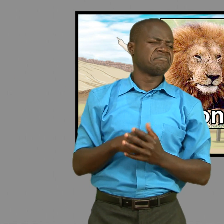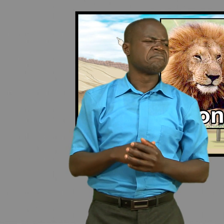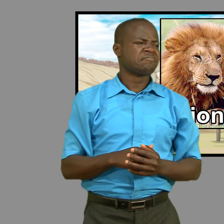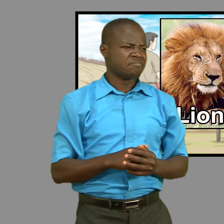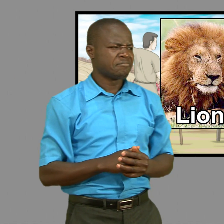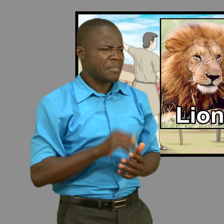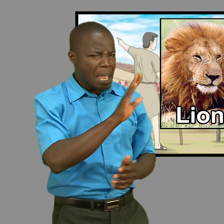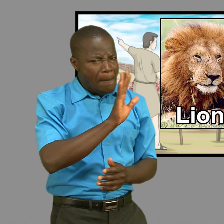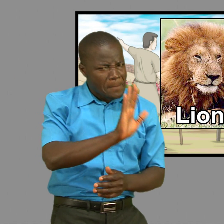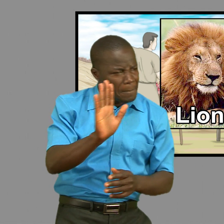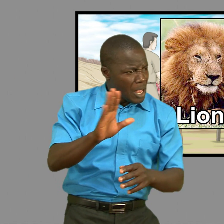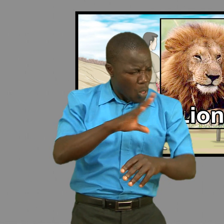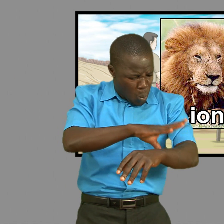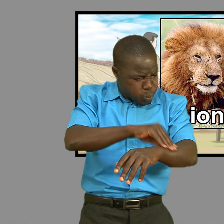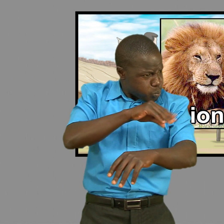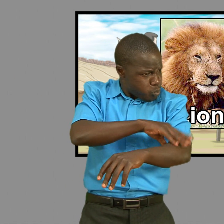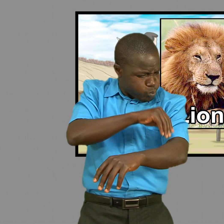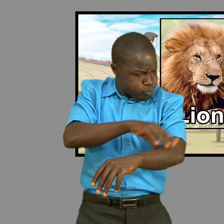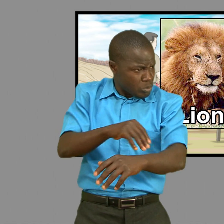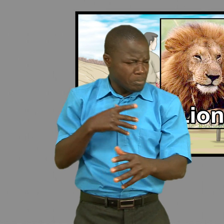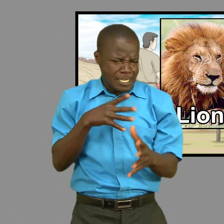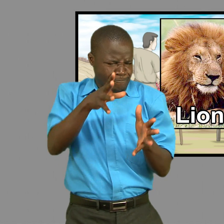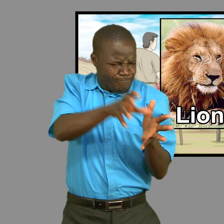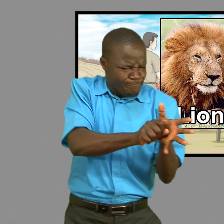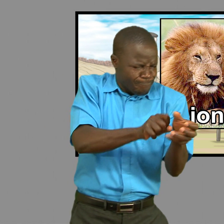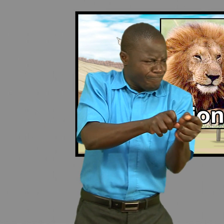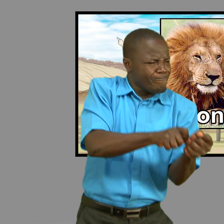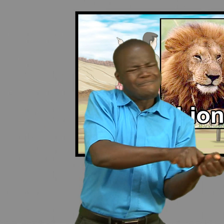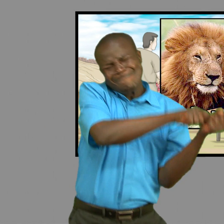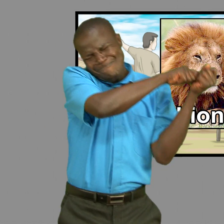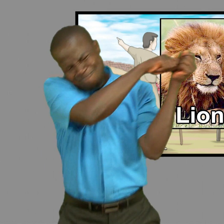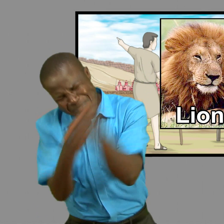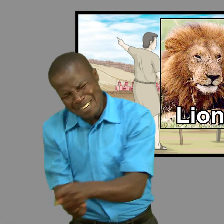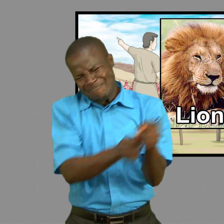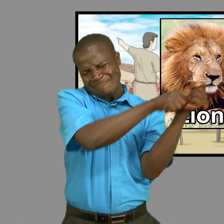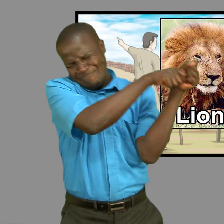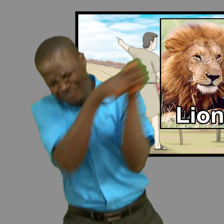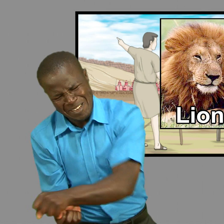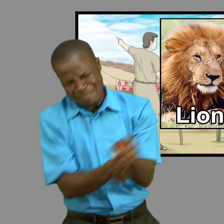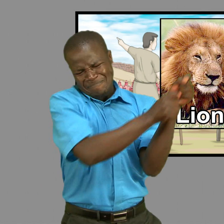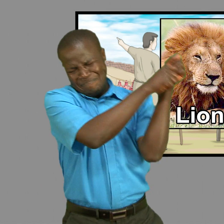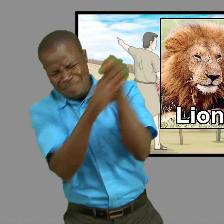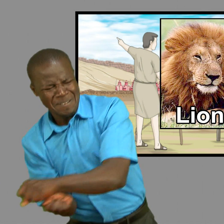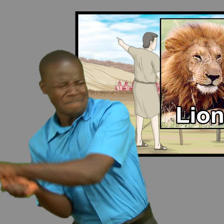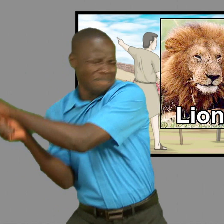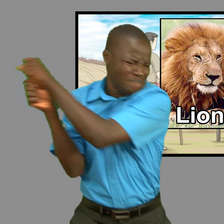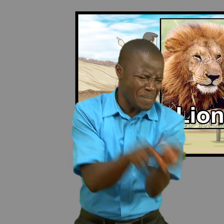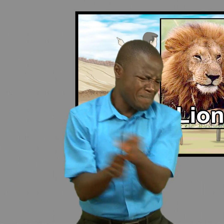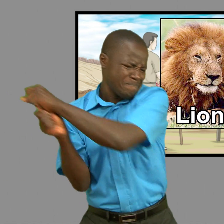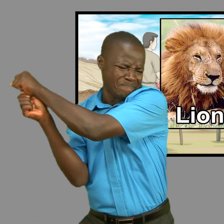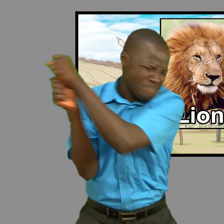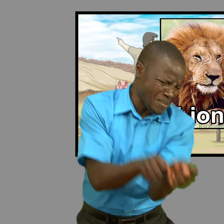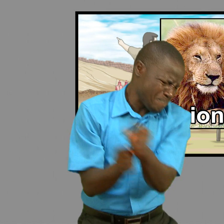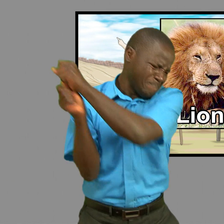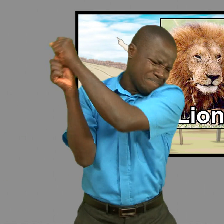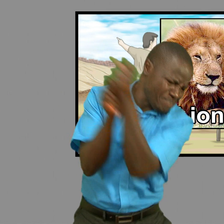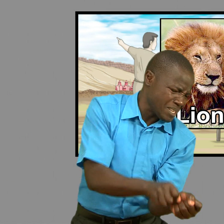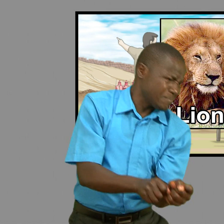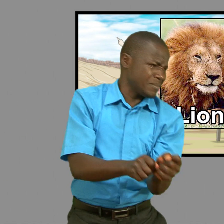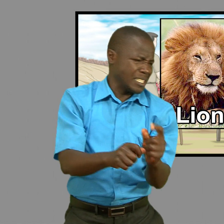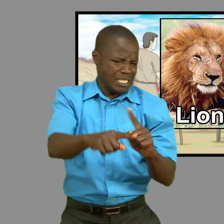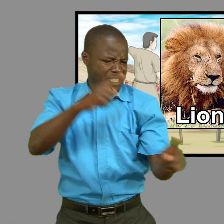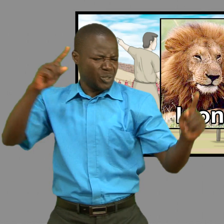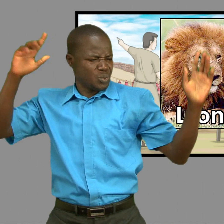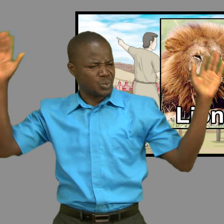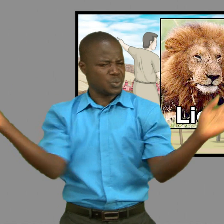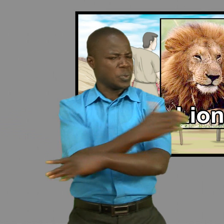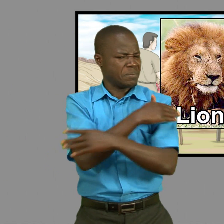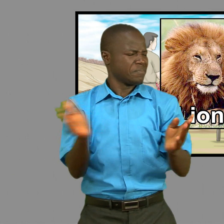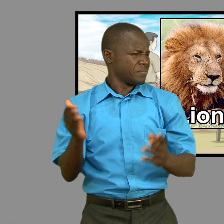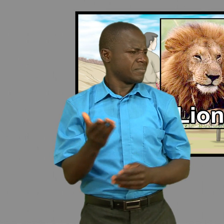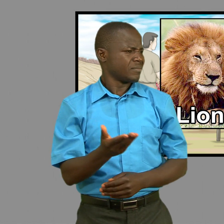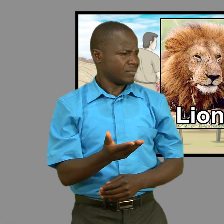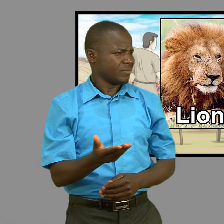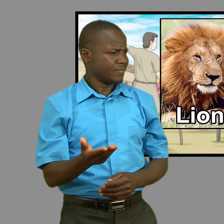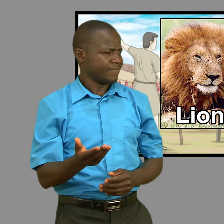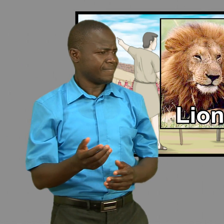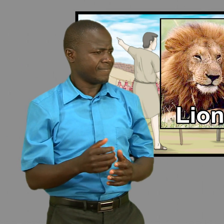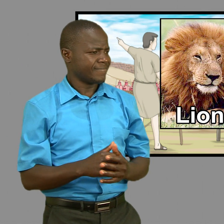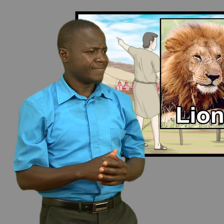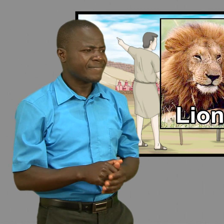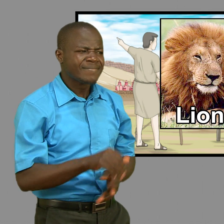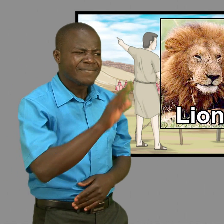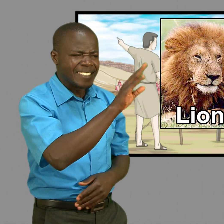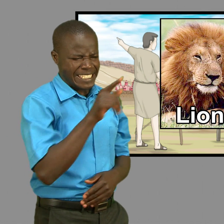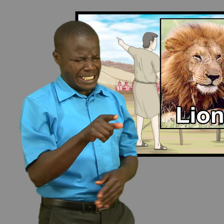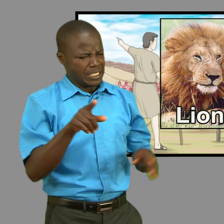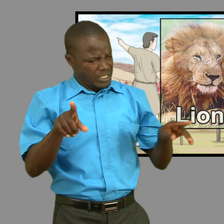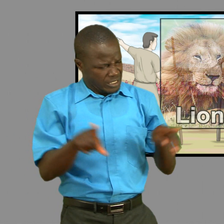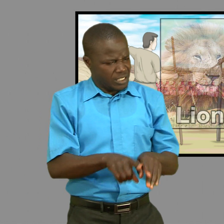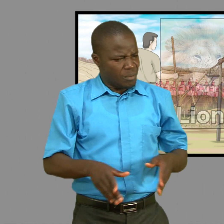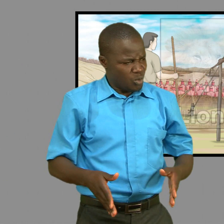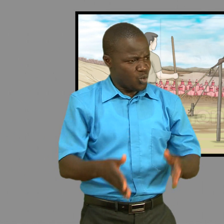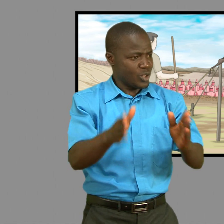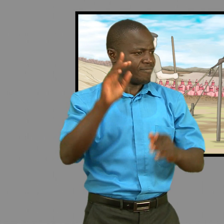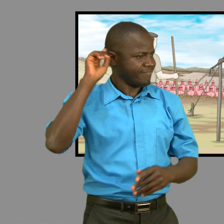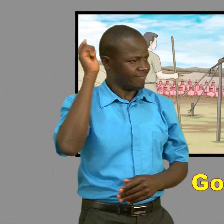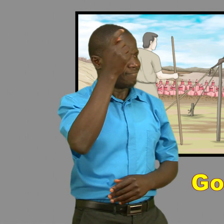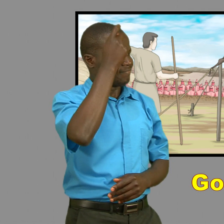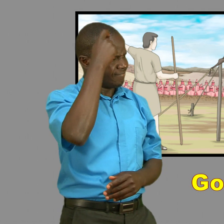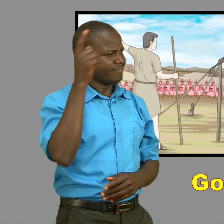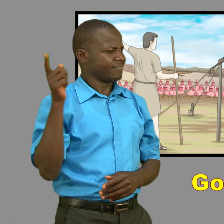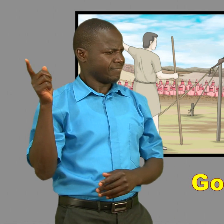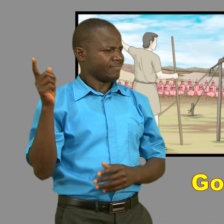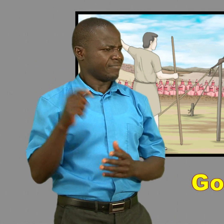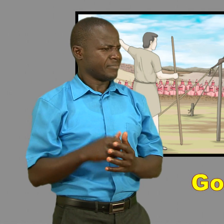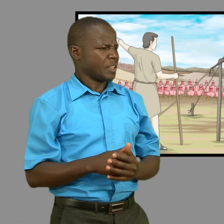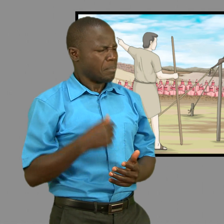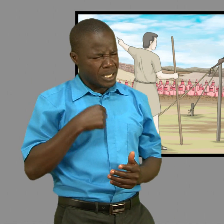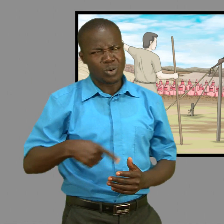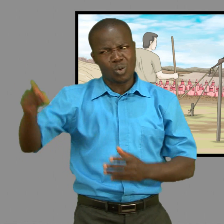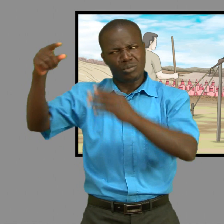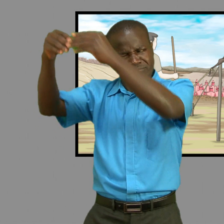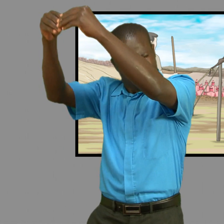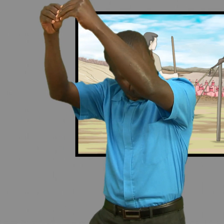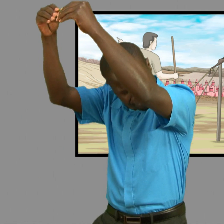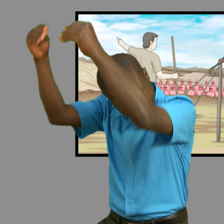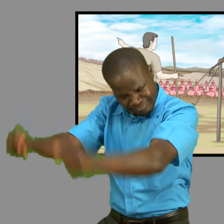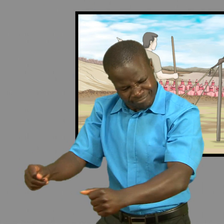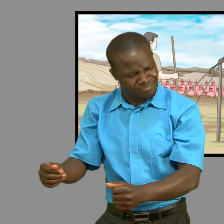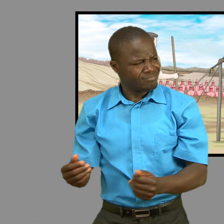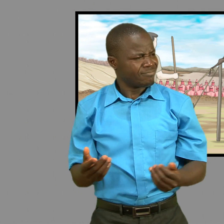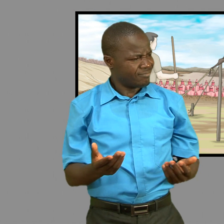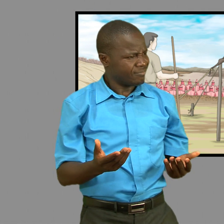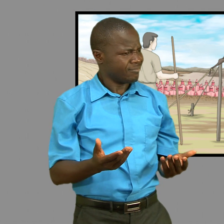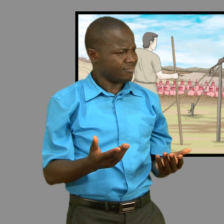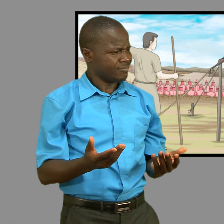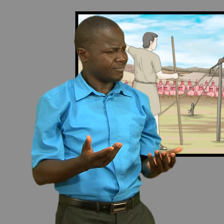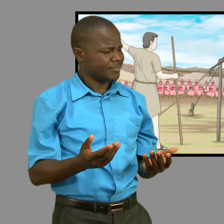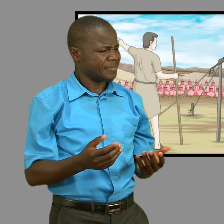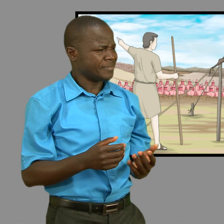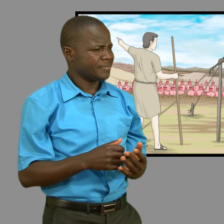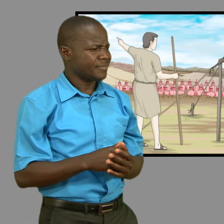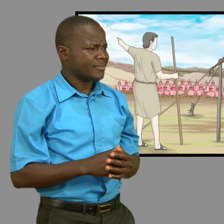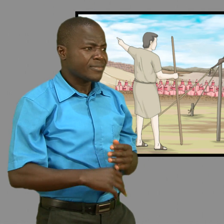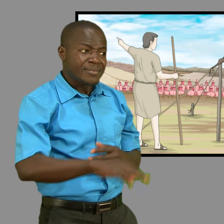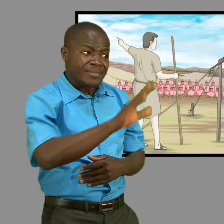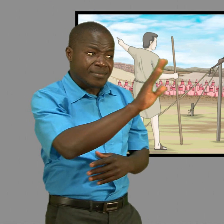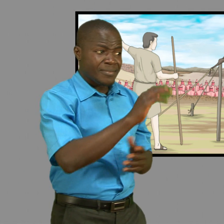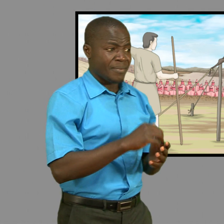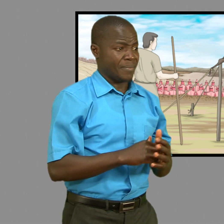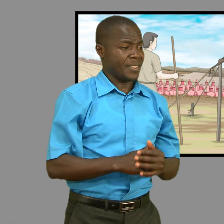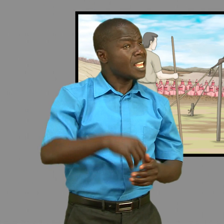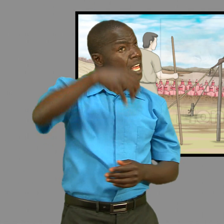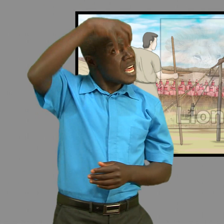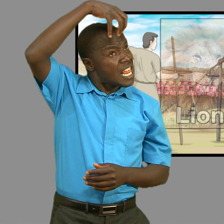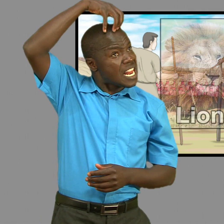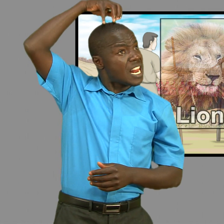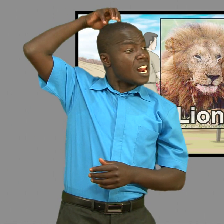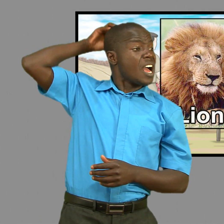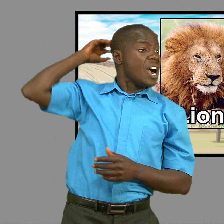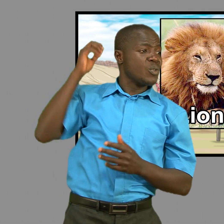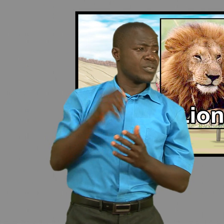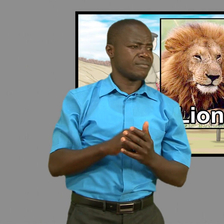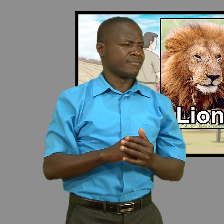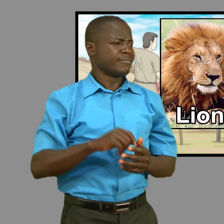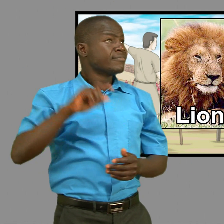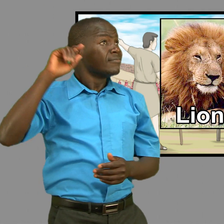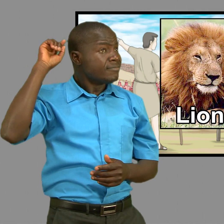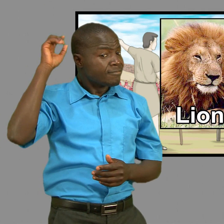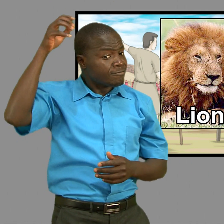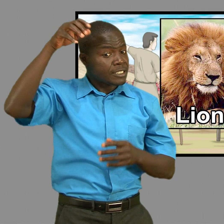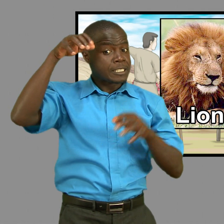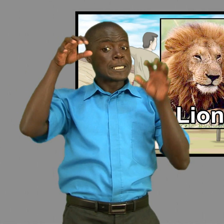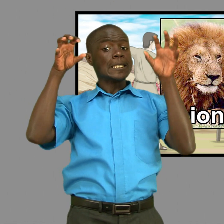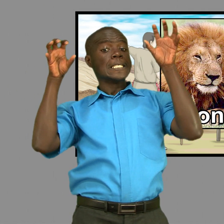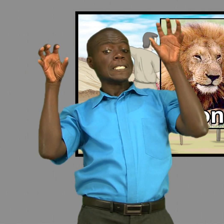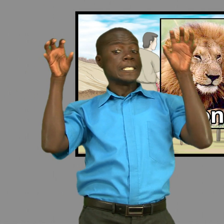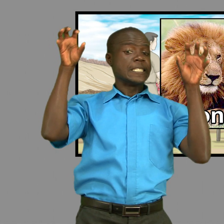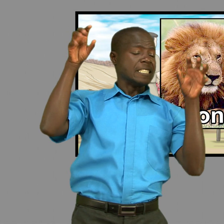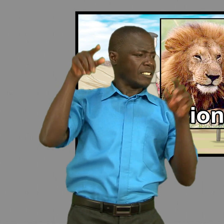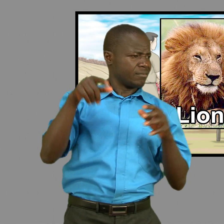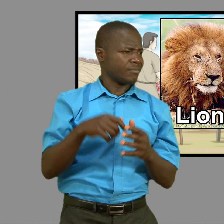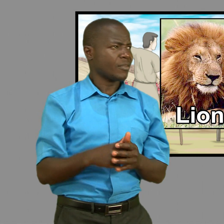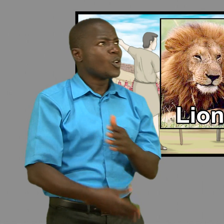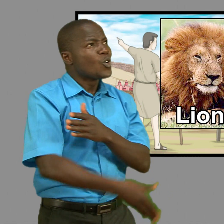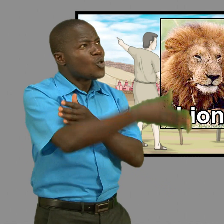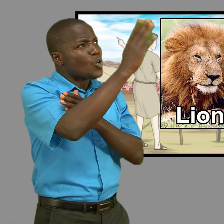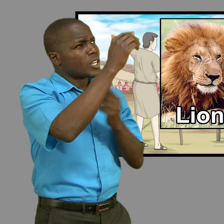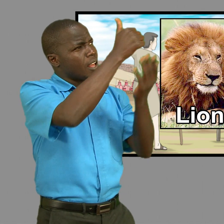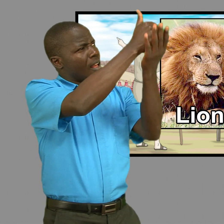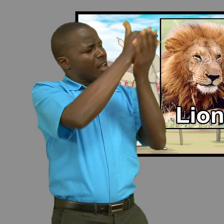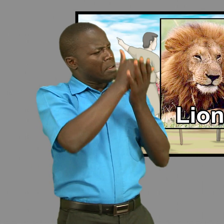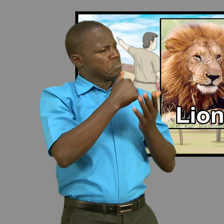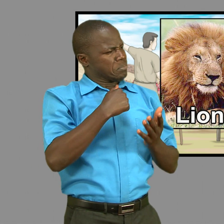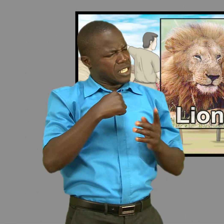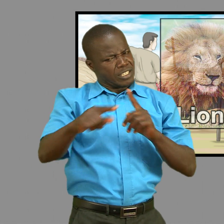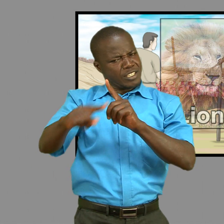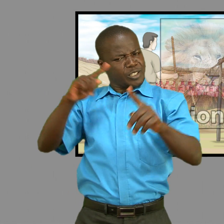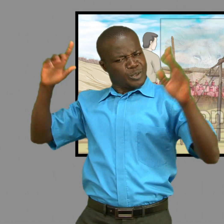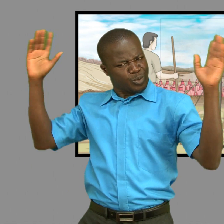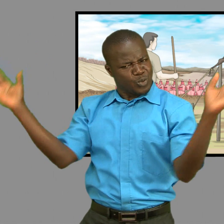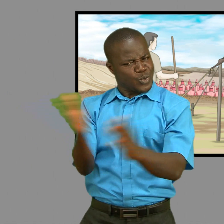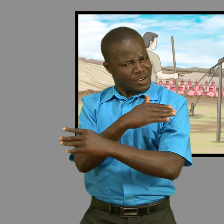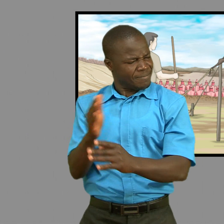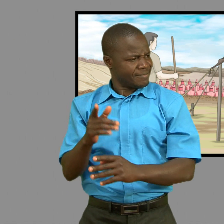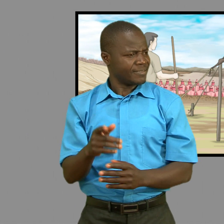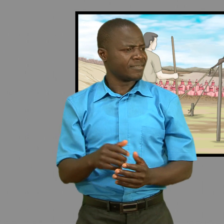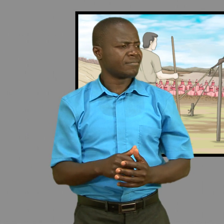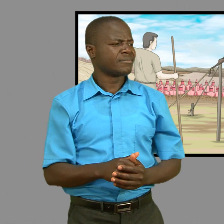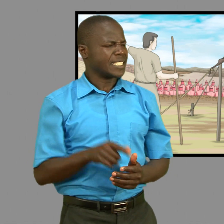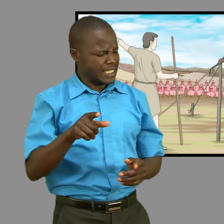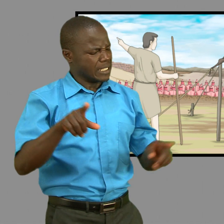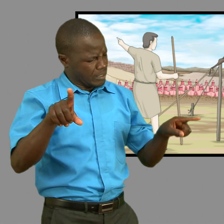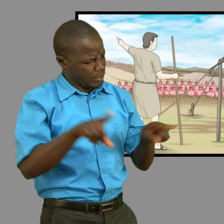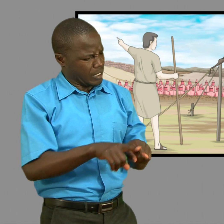this uncircumcised Philistine will be like one of them, for he has defied the armies of the living God.”